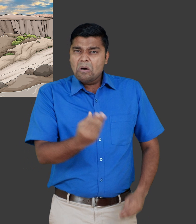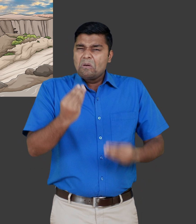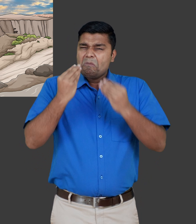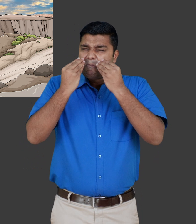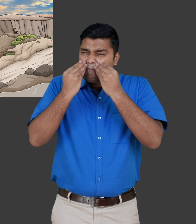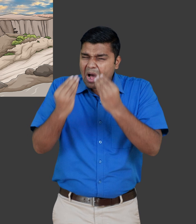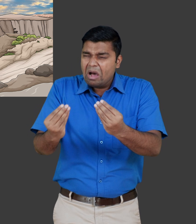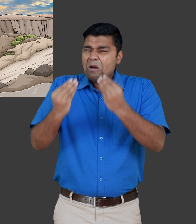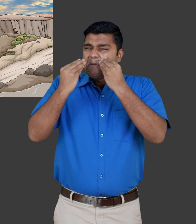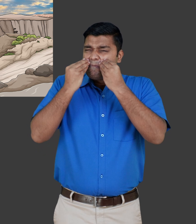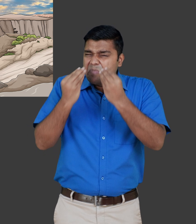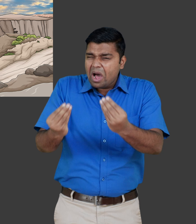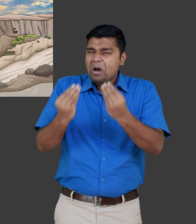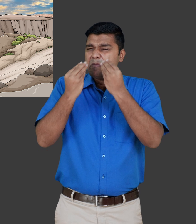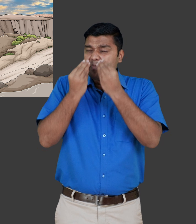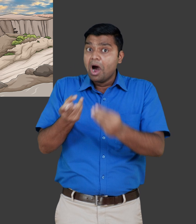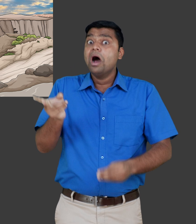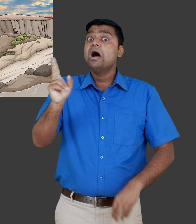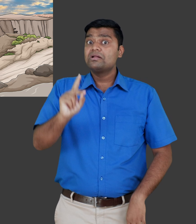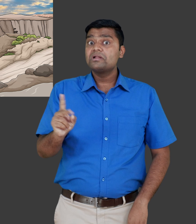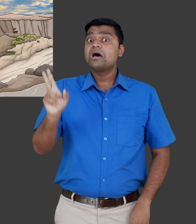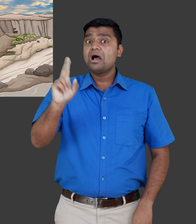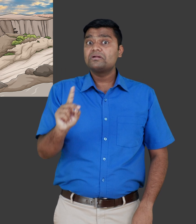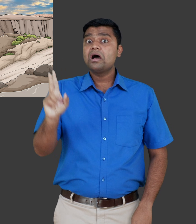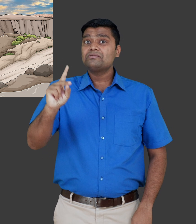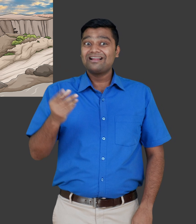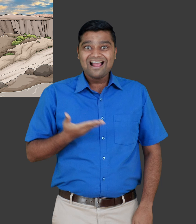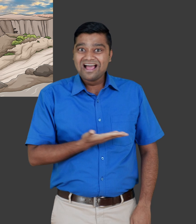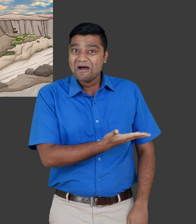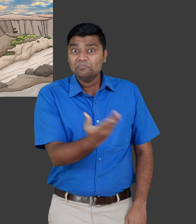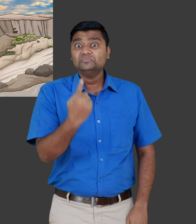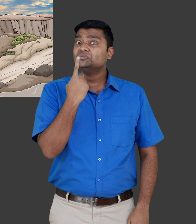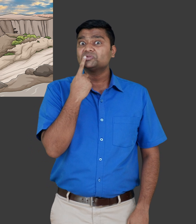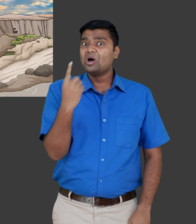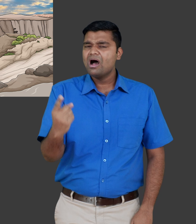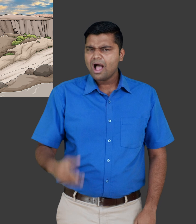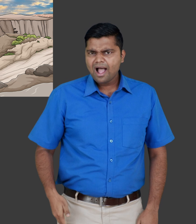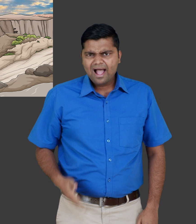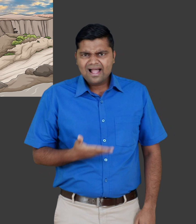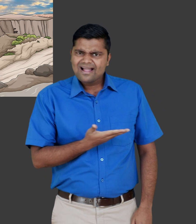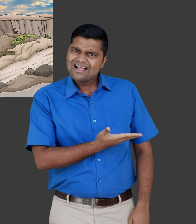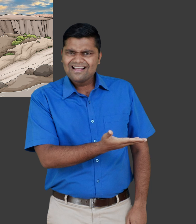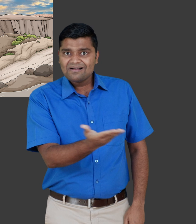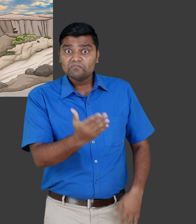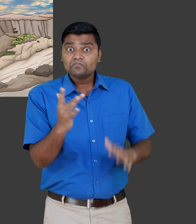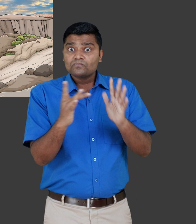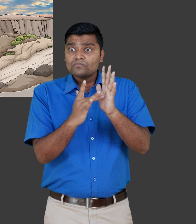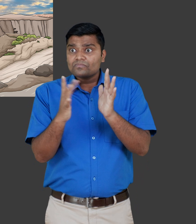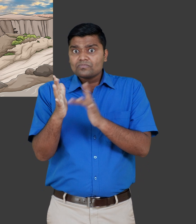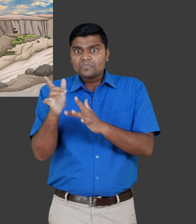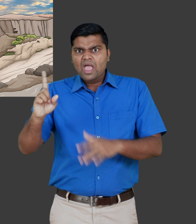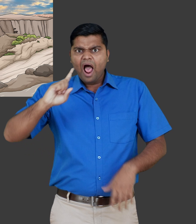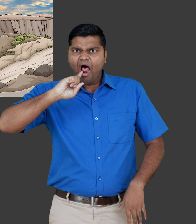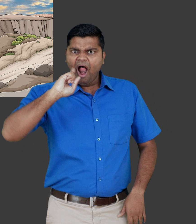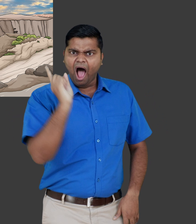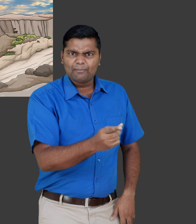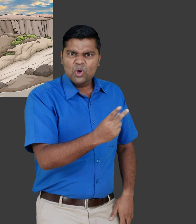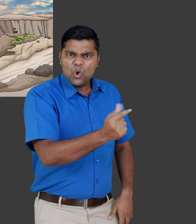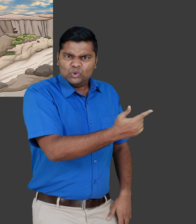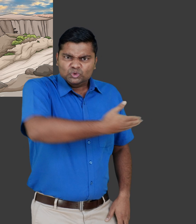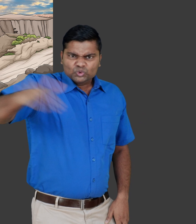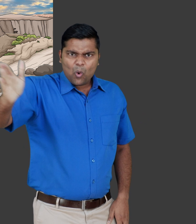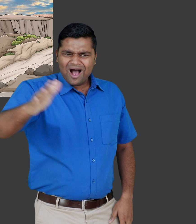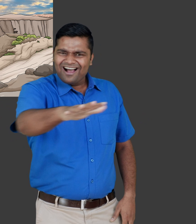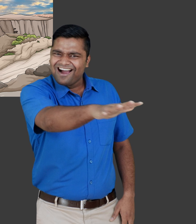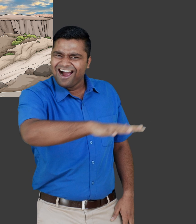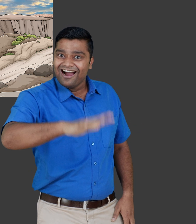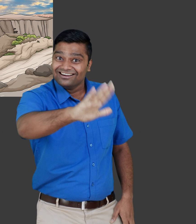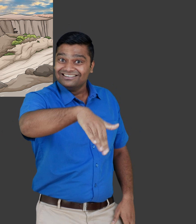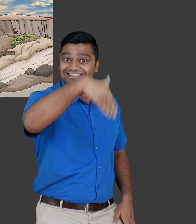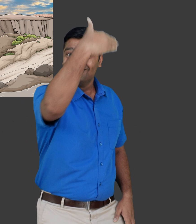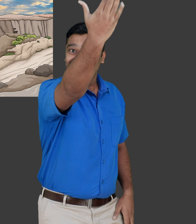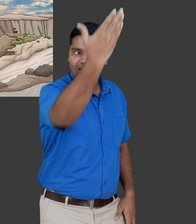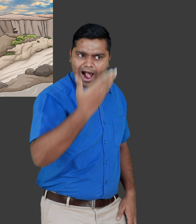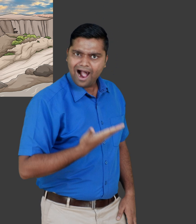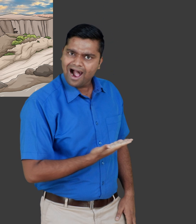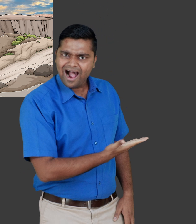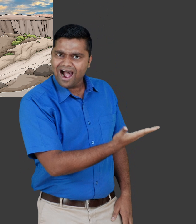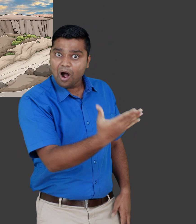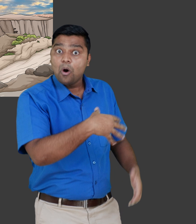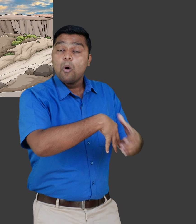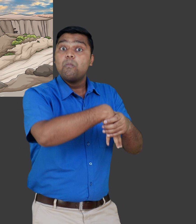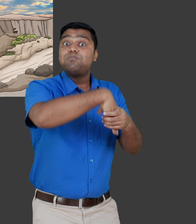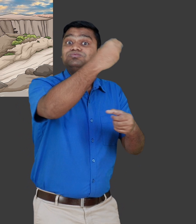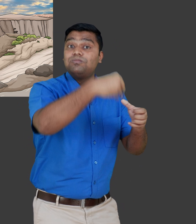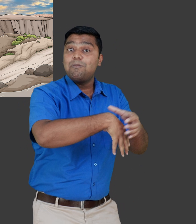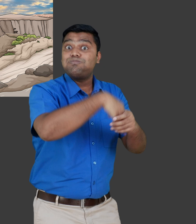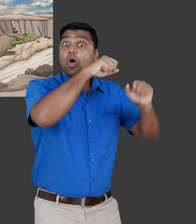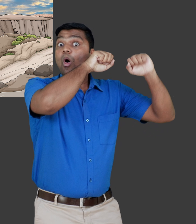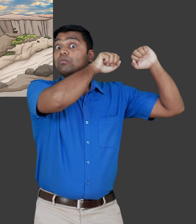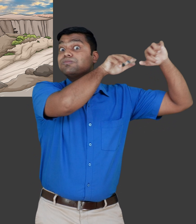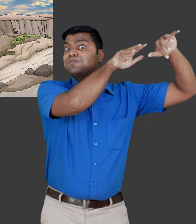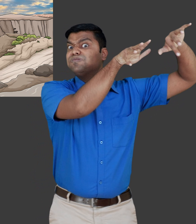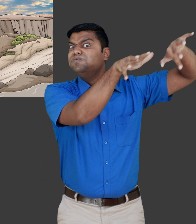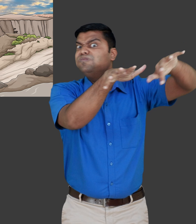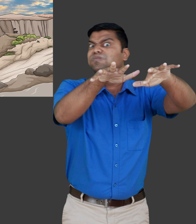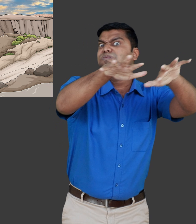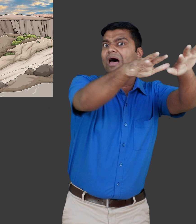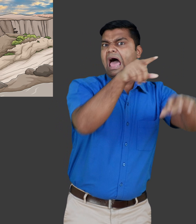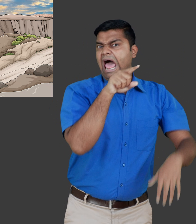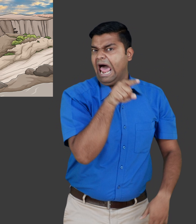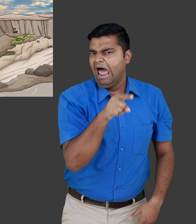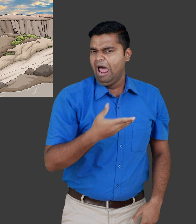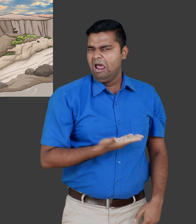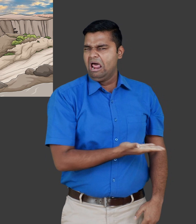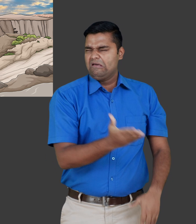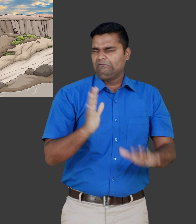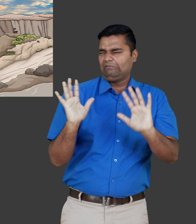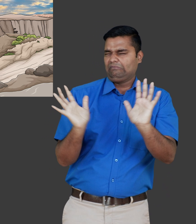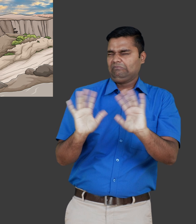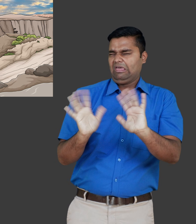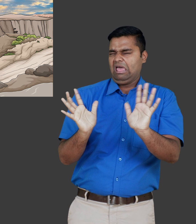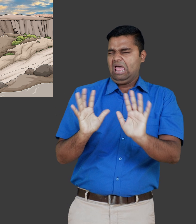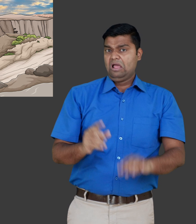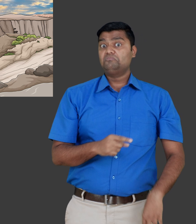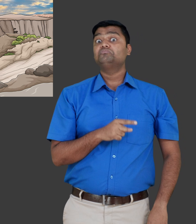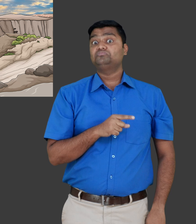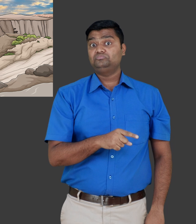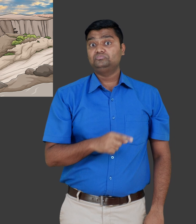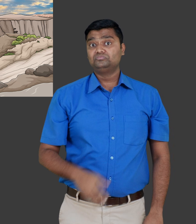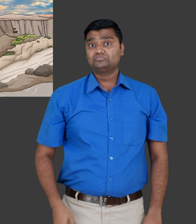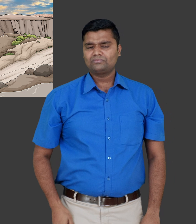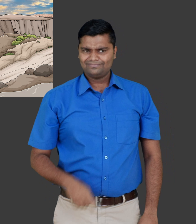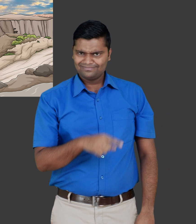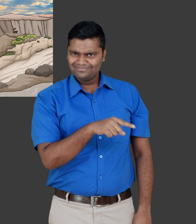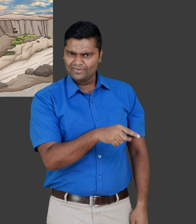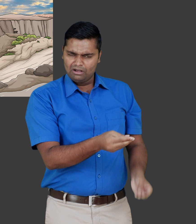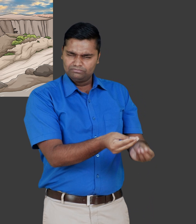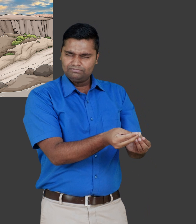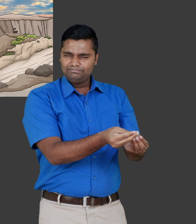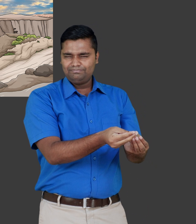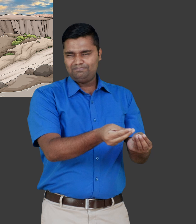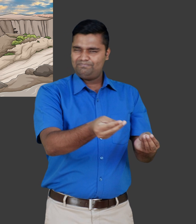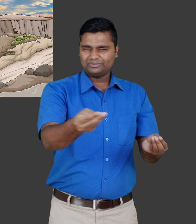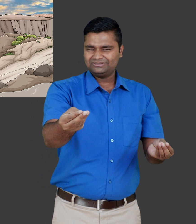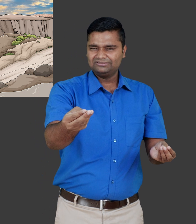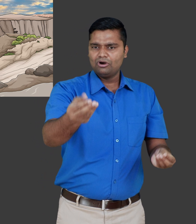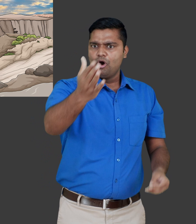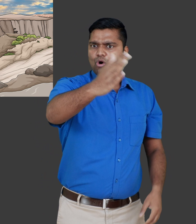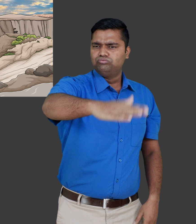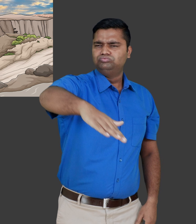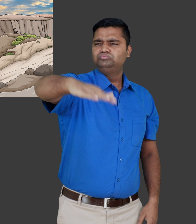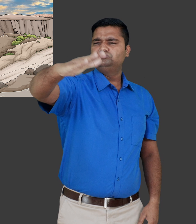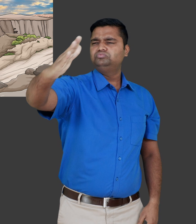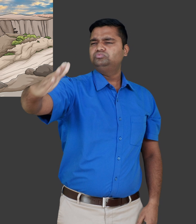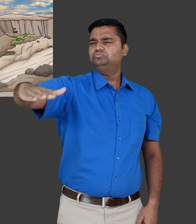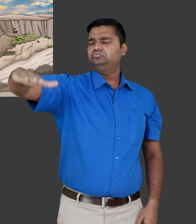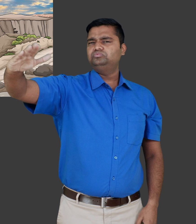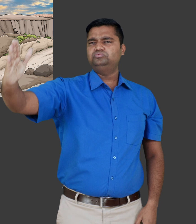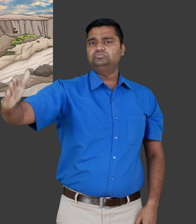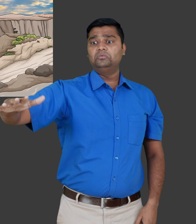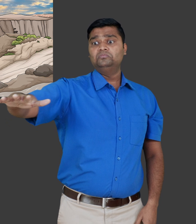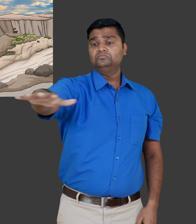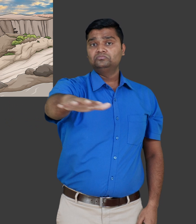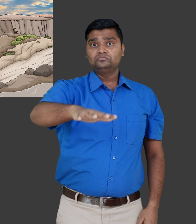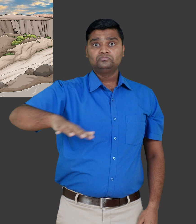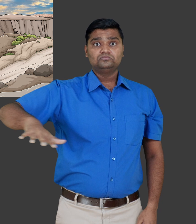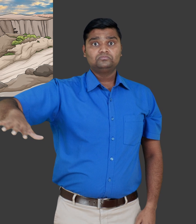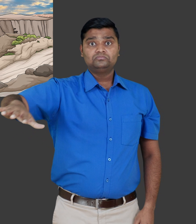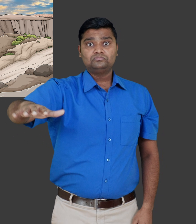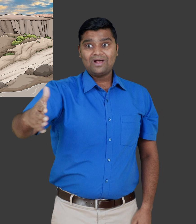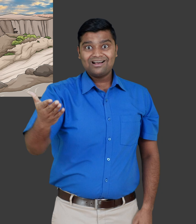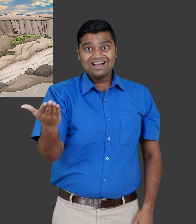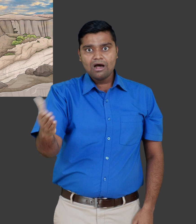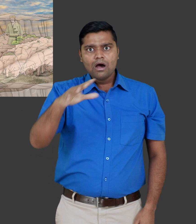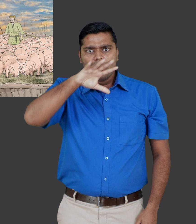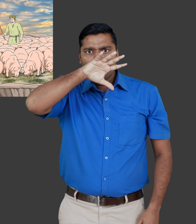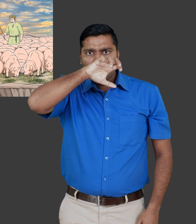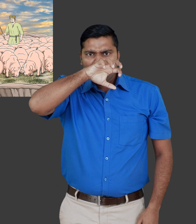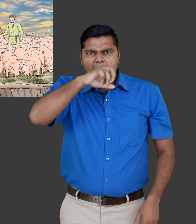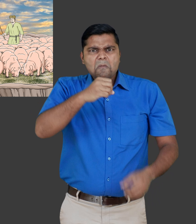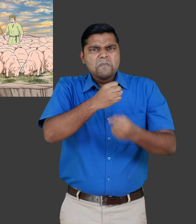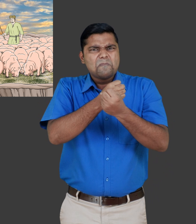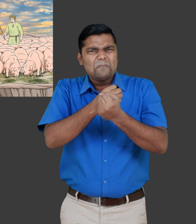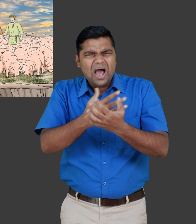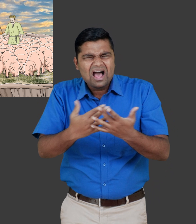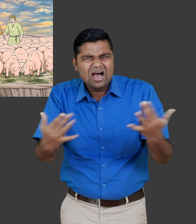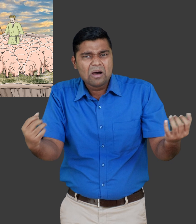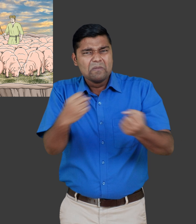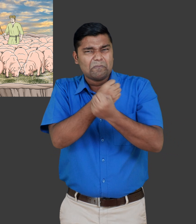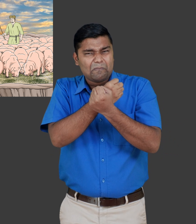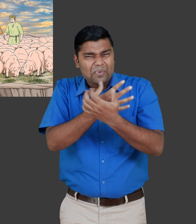And he begged Jesus repeatedly not to send them out of that region.